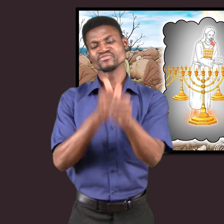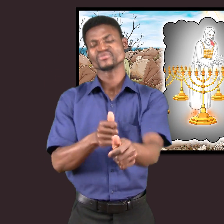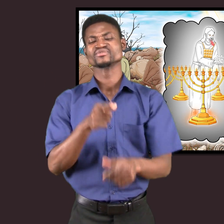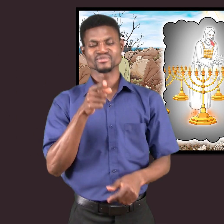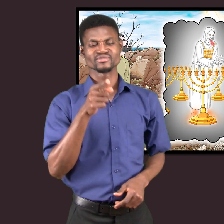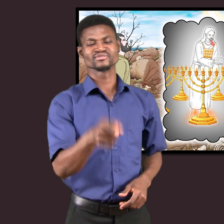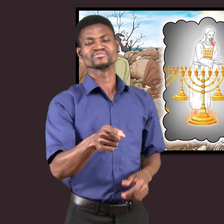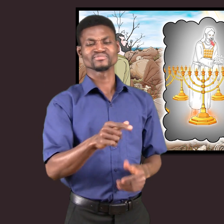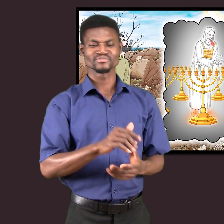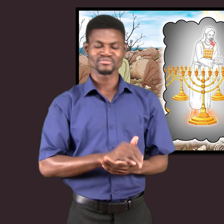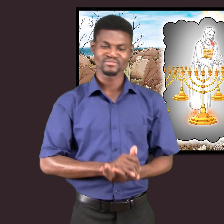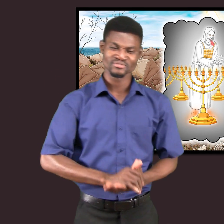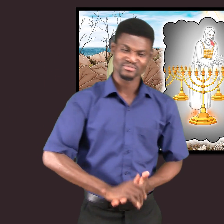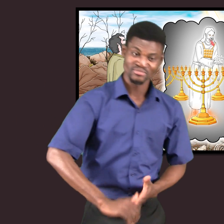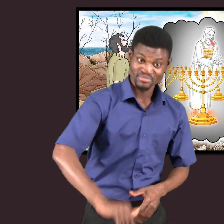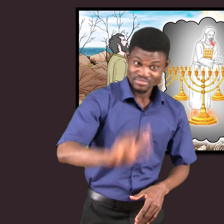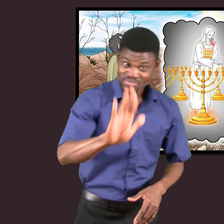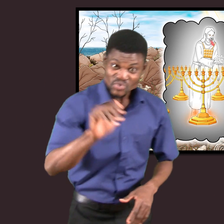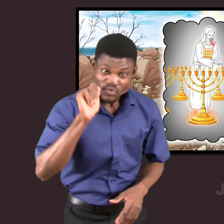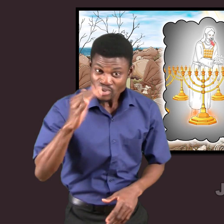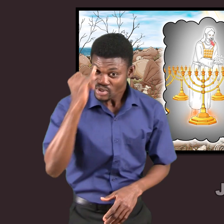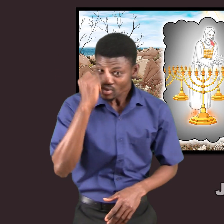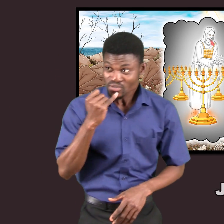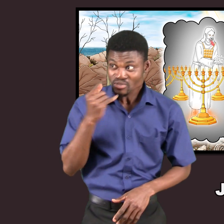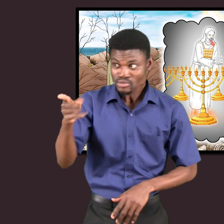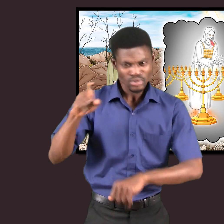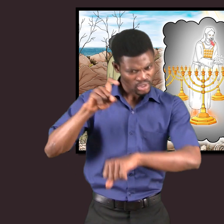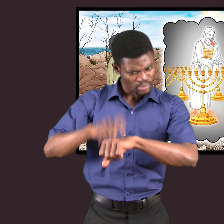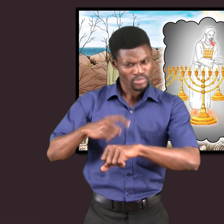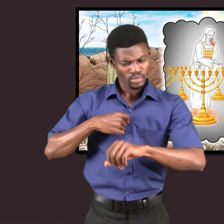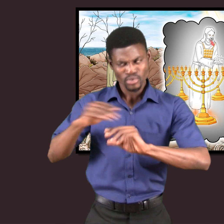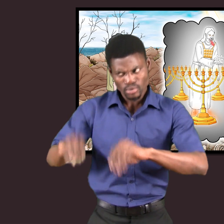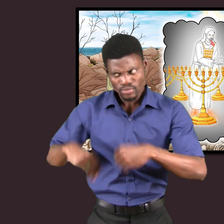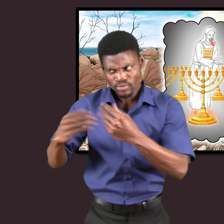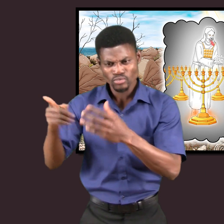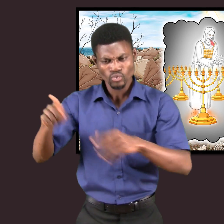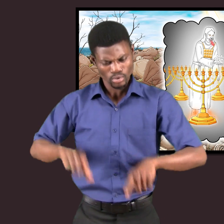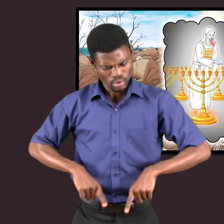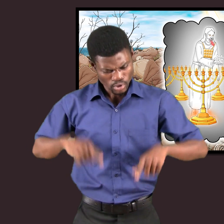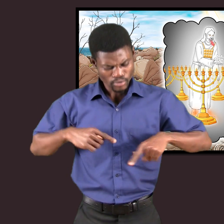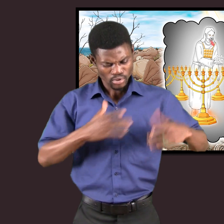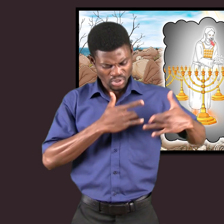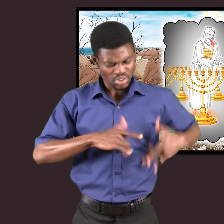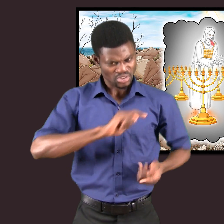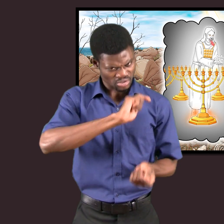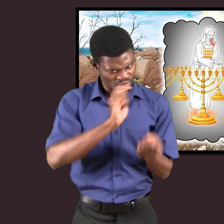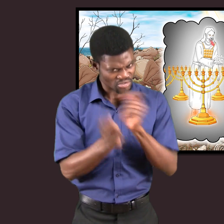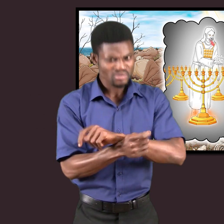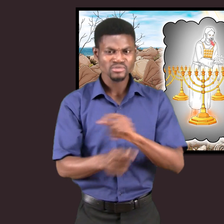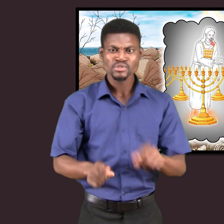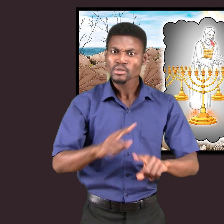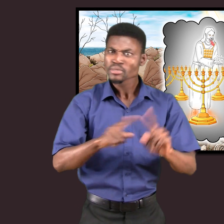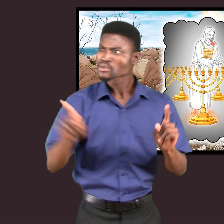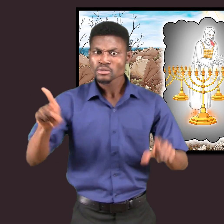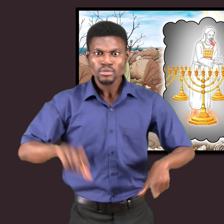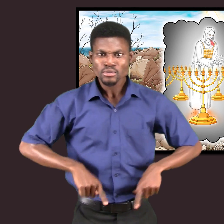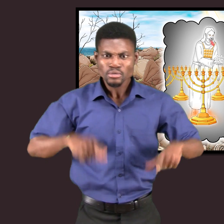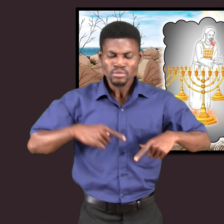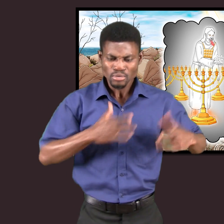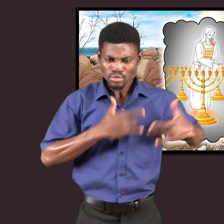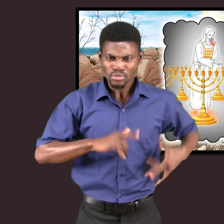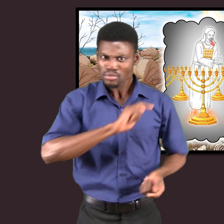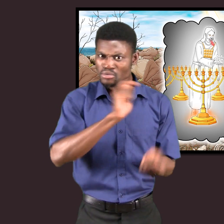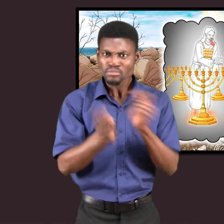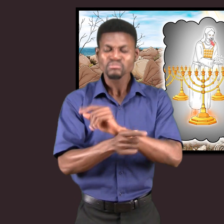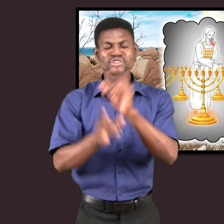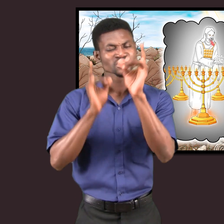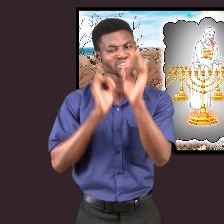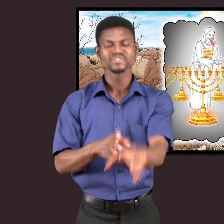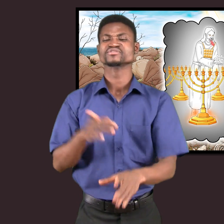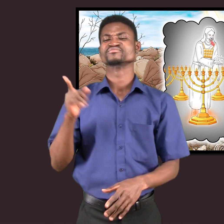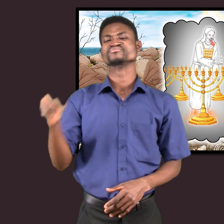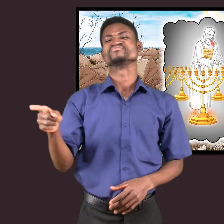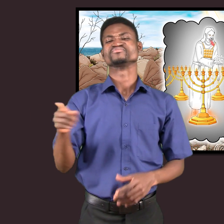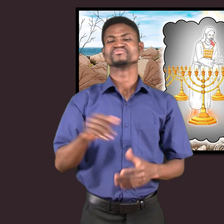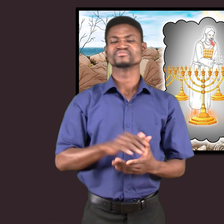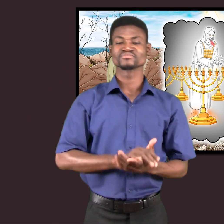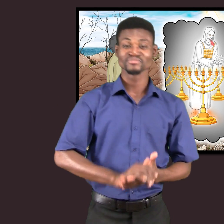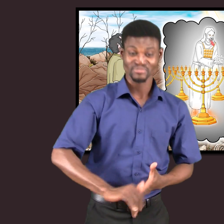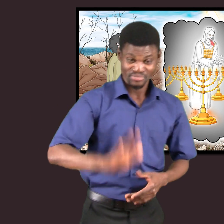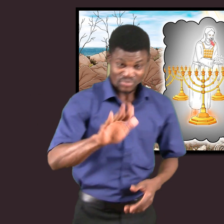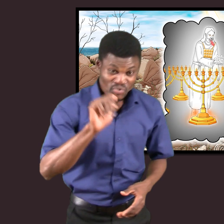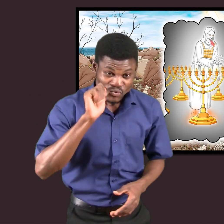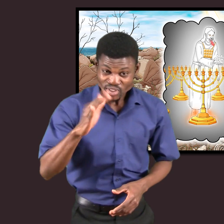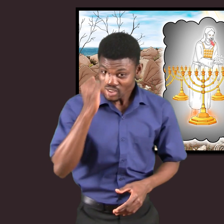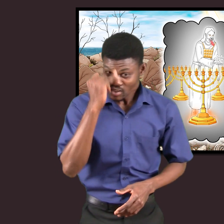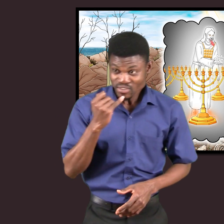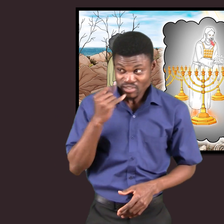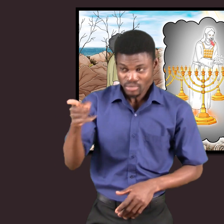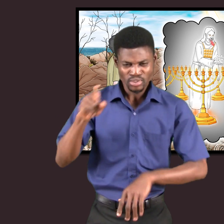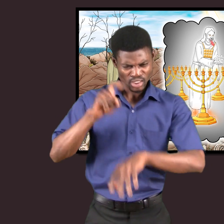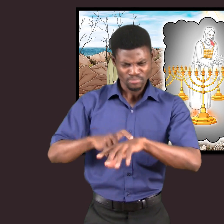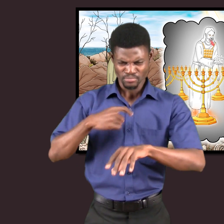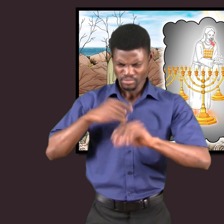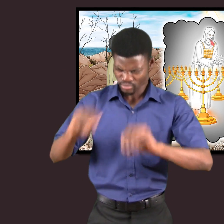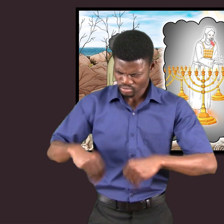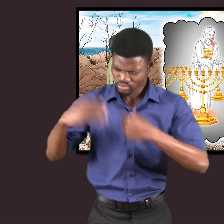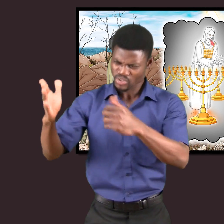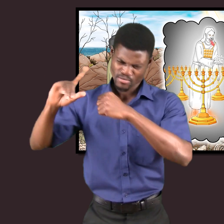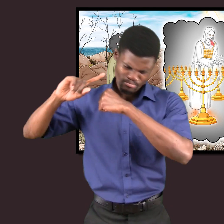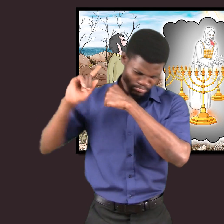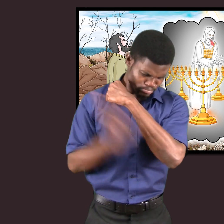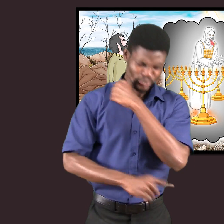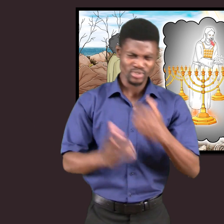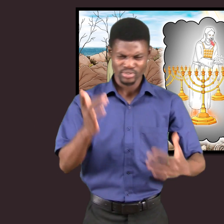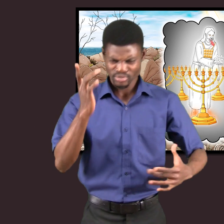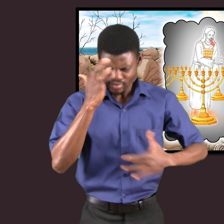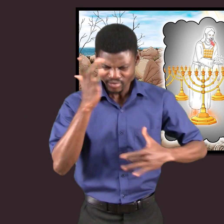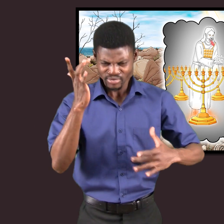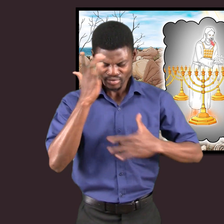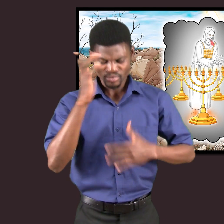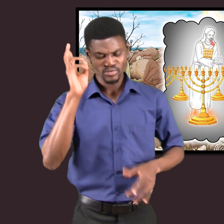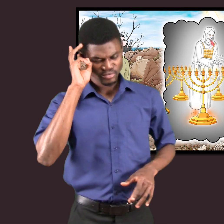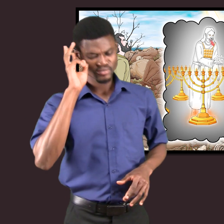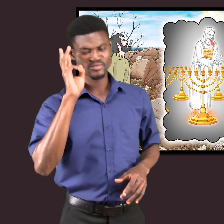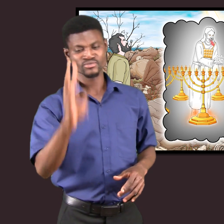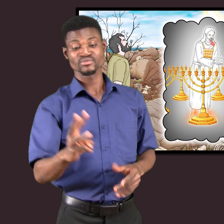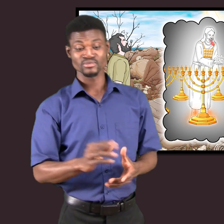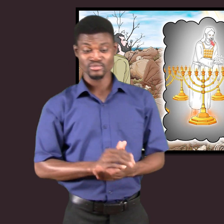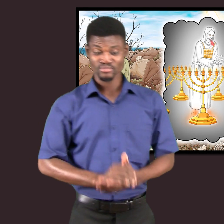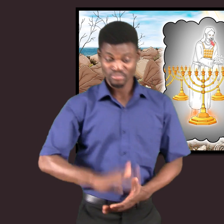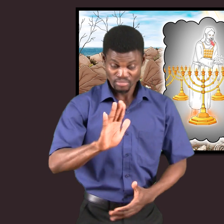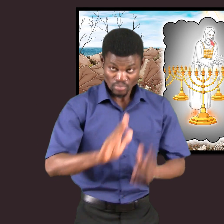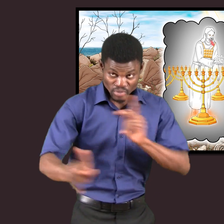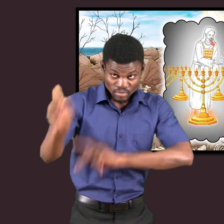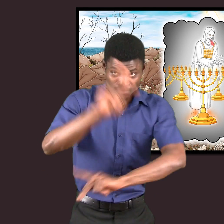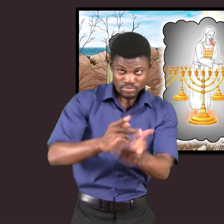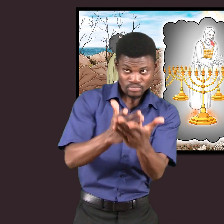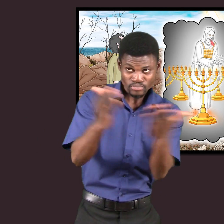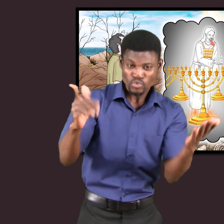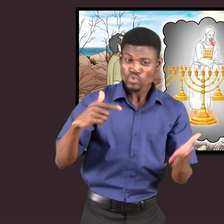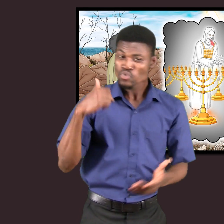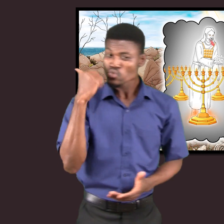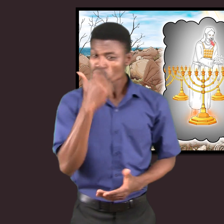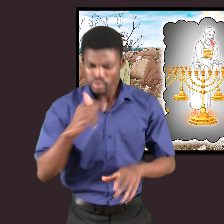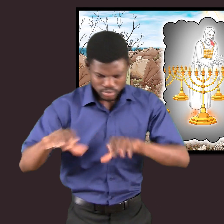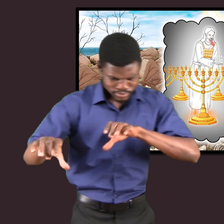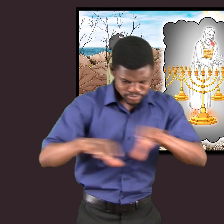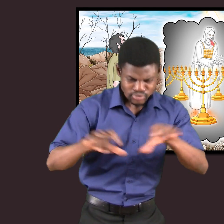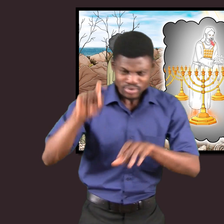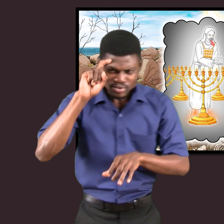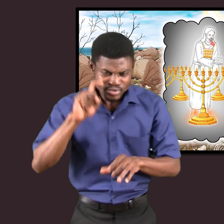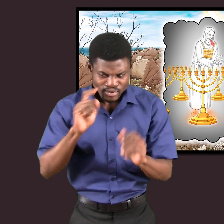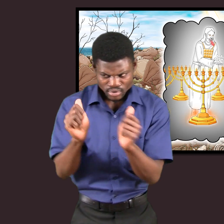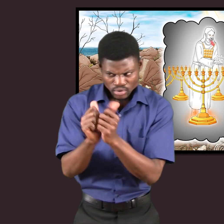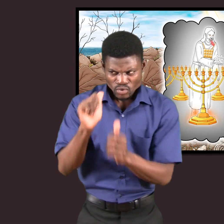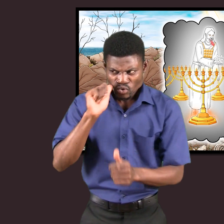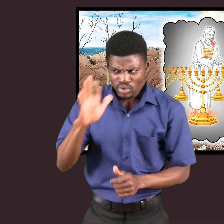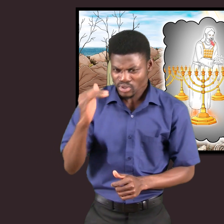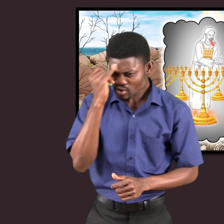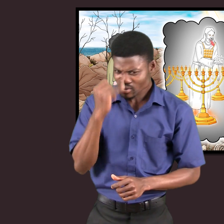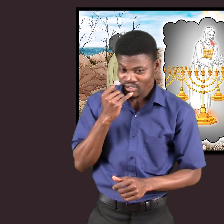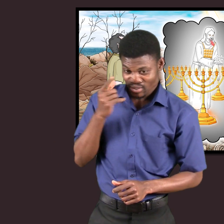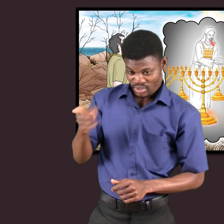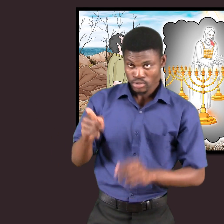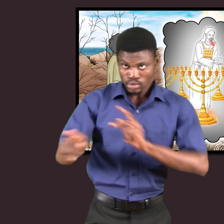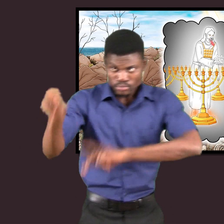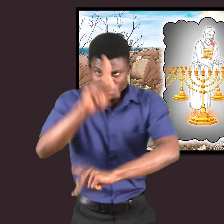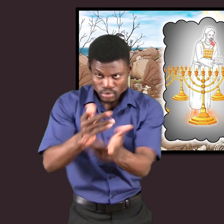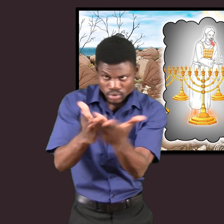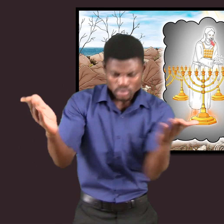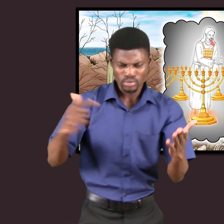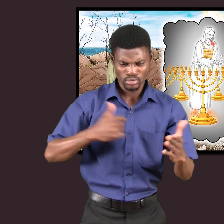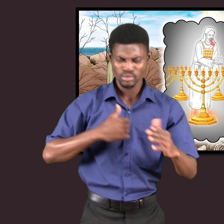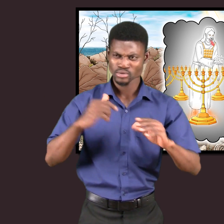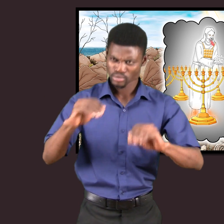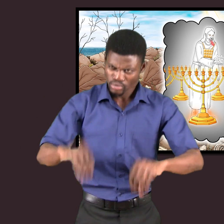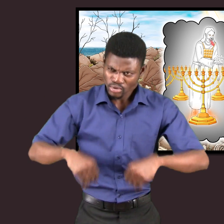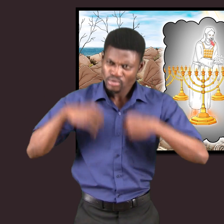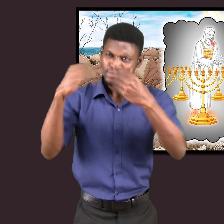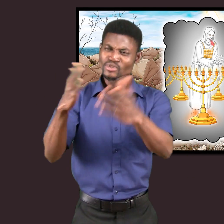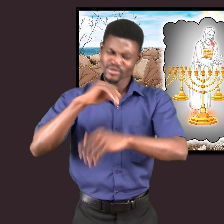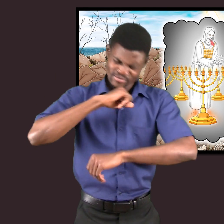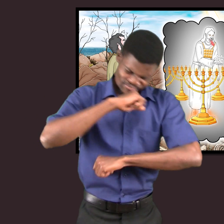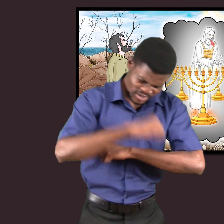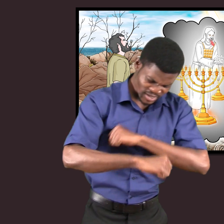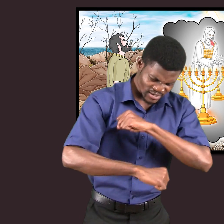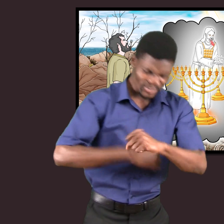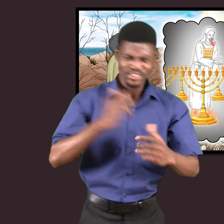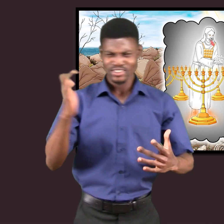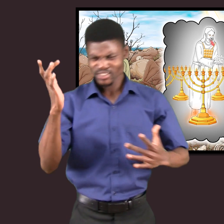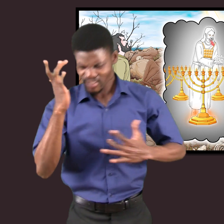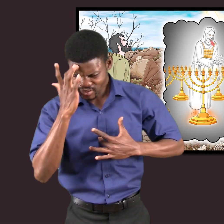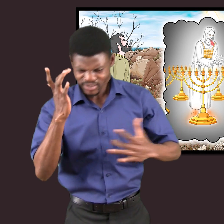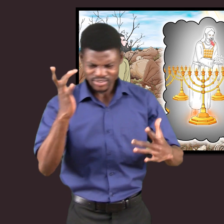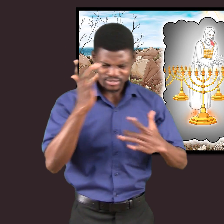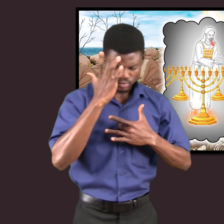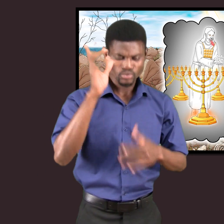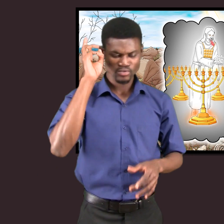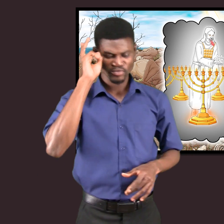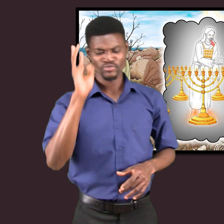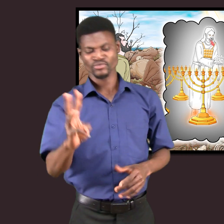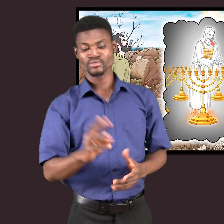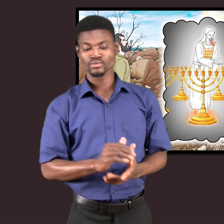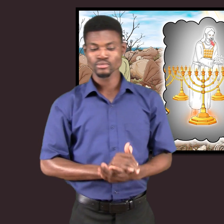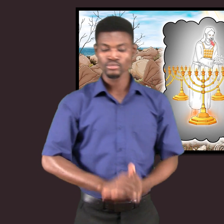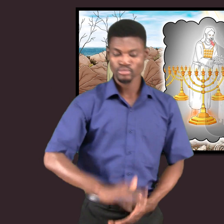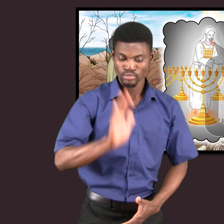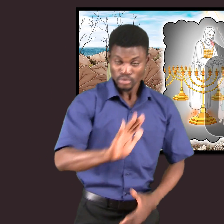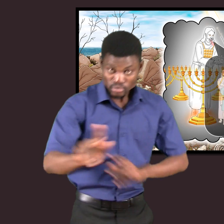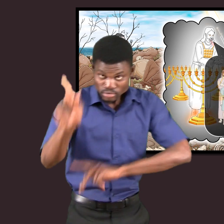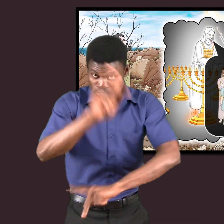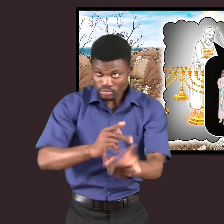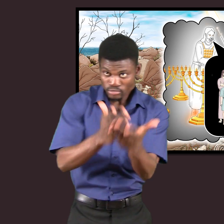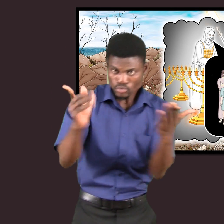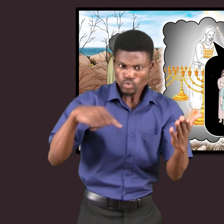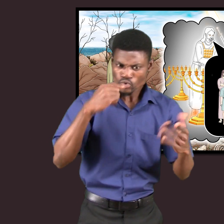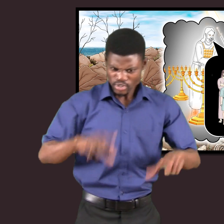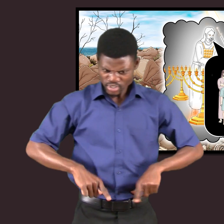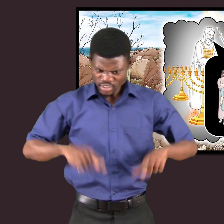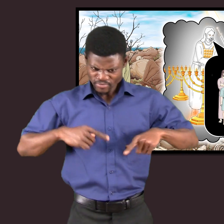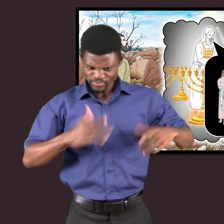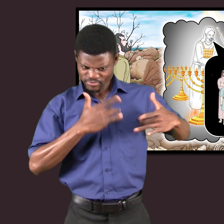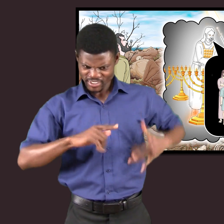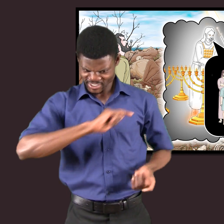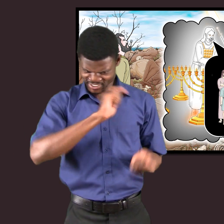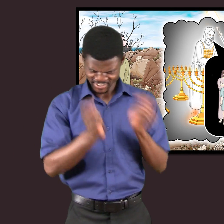Behold, I will cast her onto a bed of sickness, and those who commit adultery with her will suffer great tribulation unless they repent of her deeds.